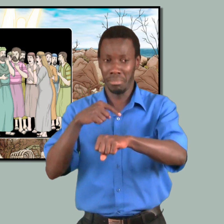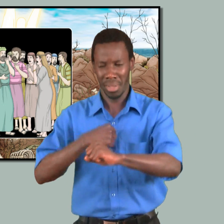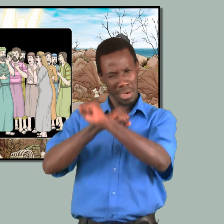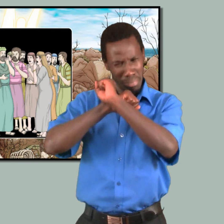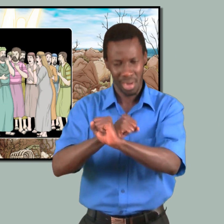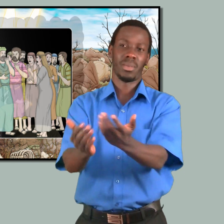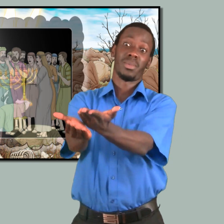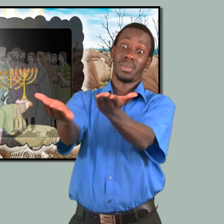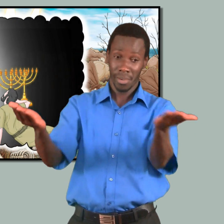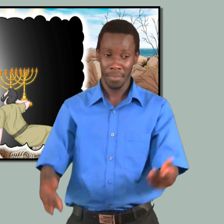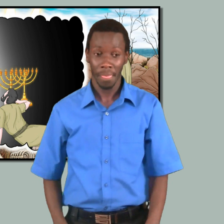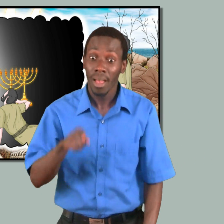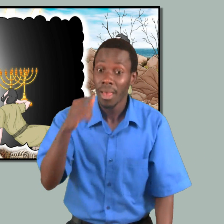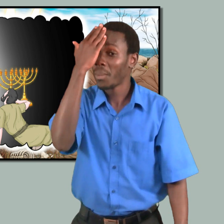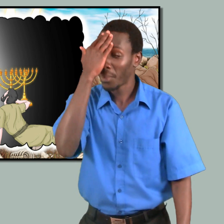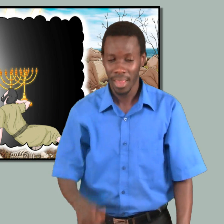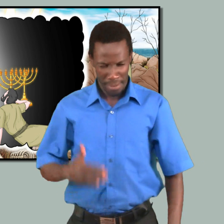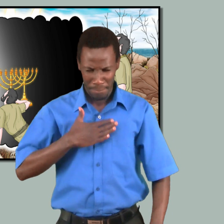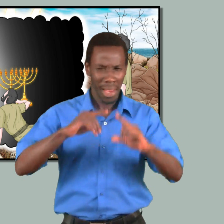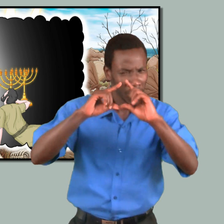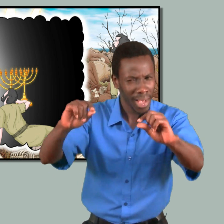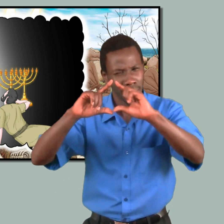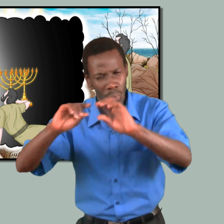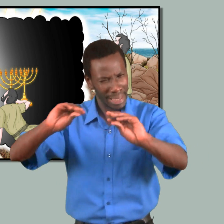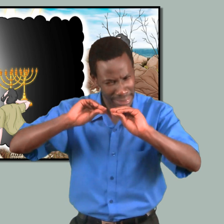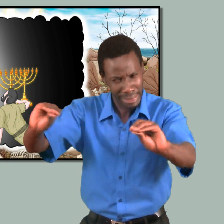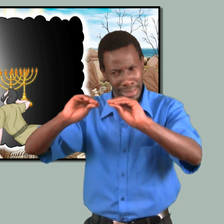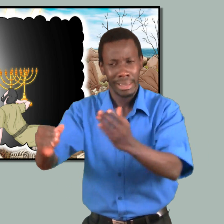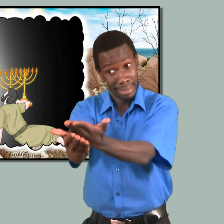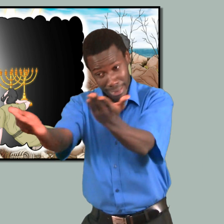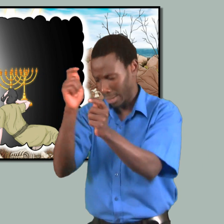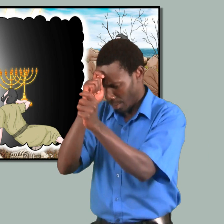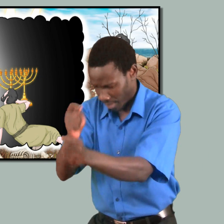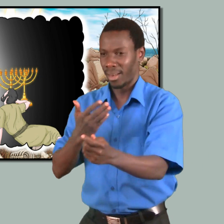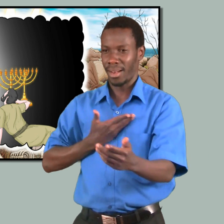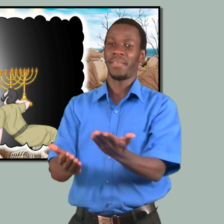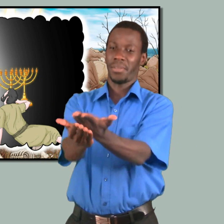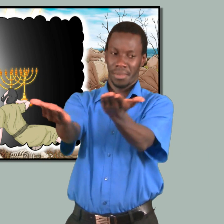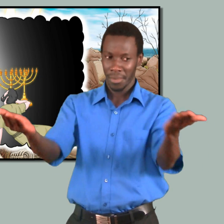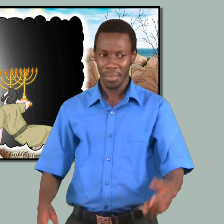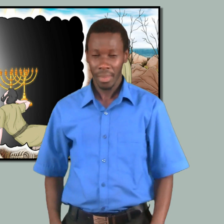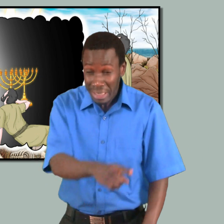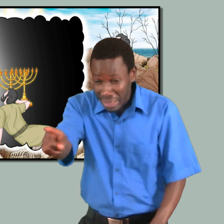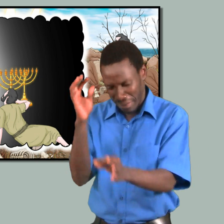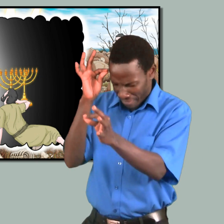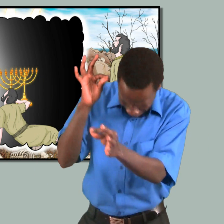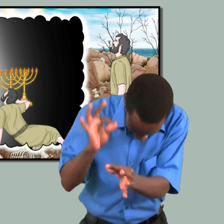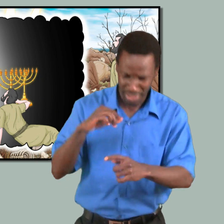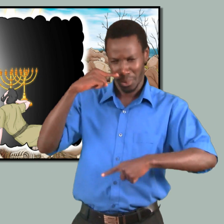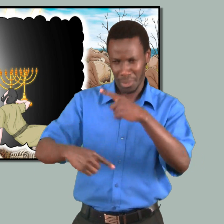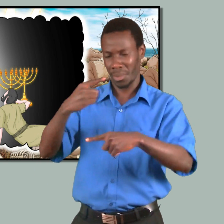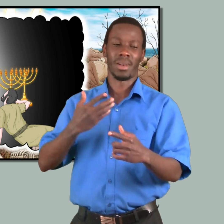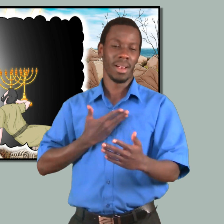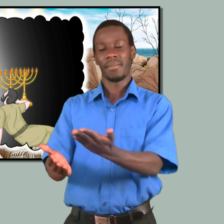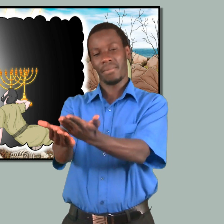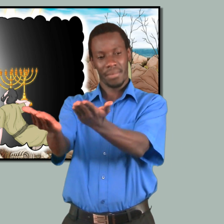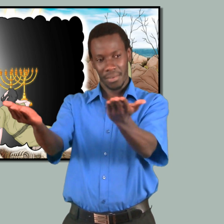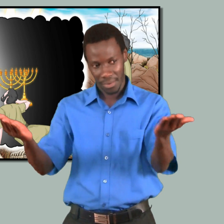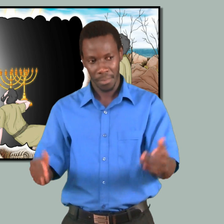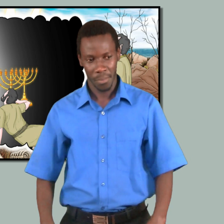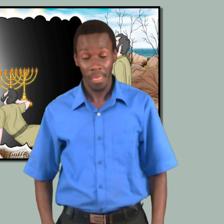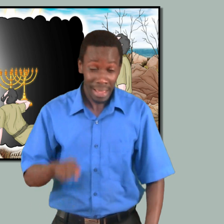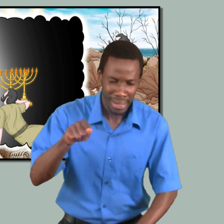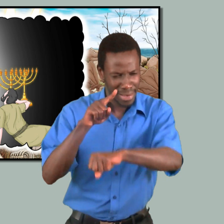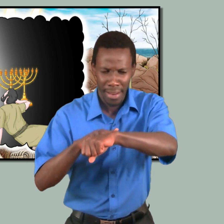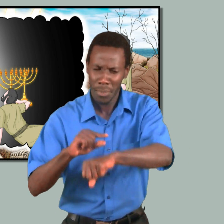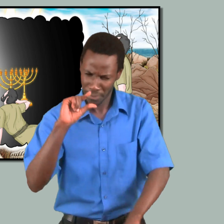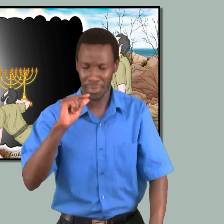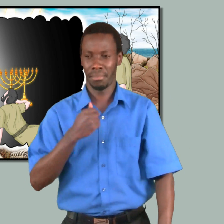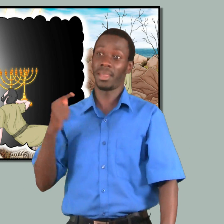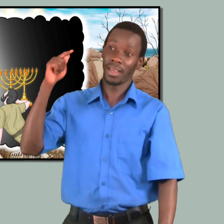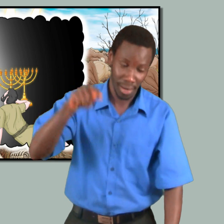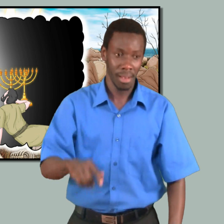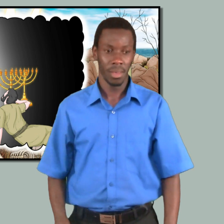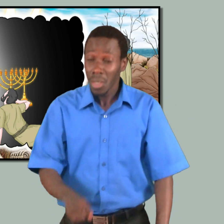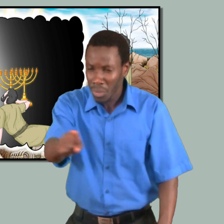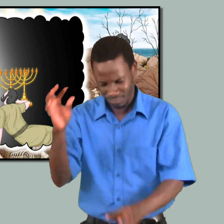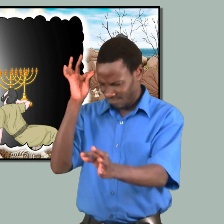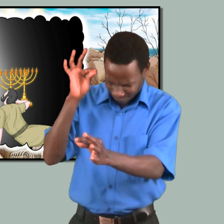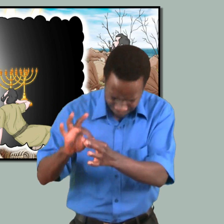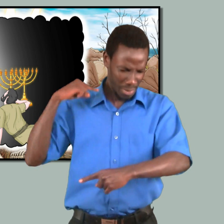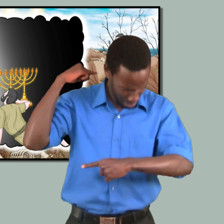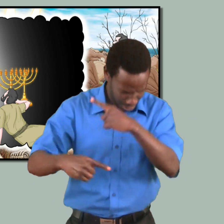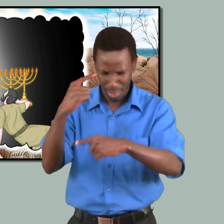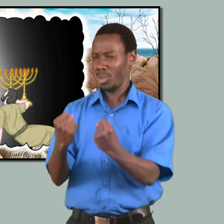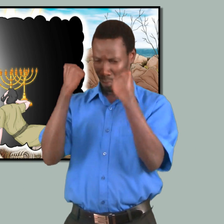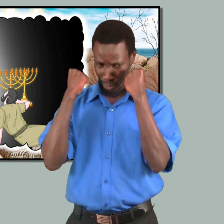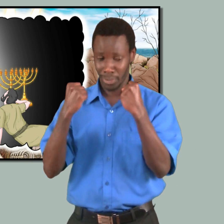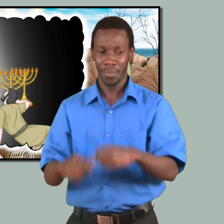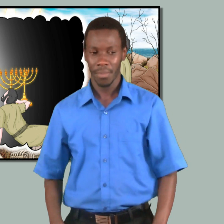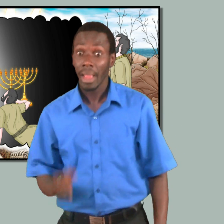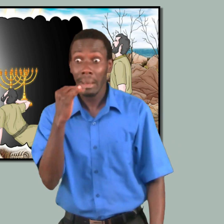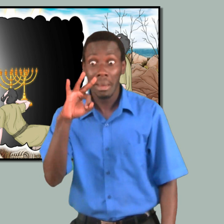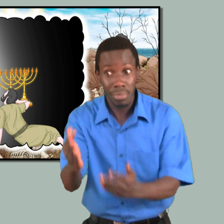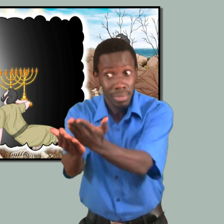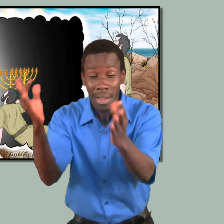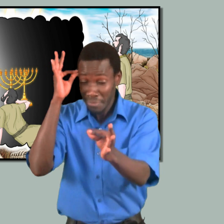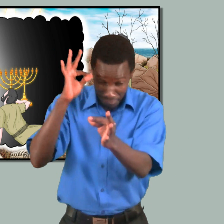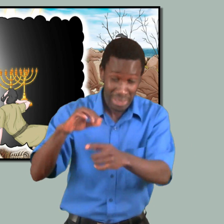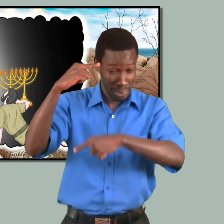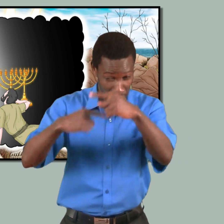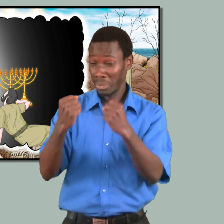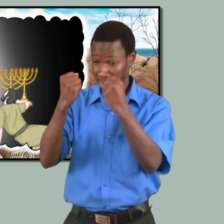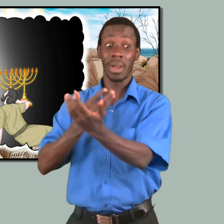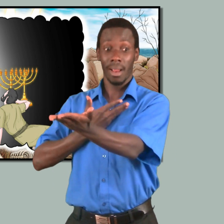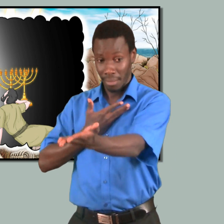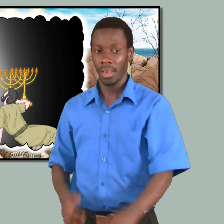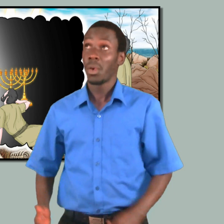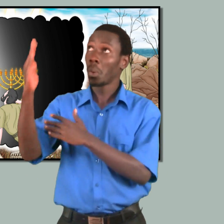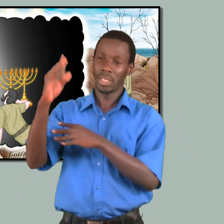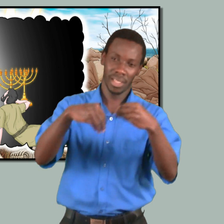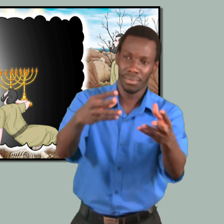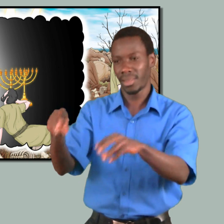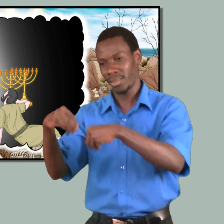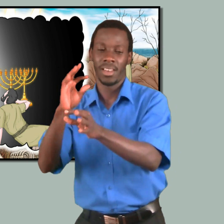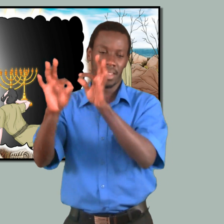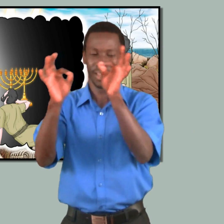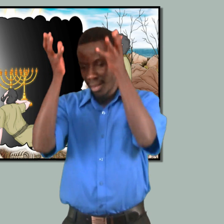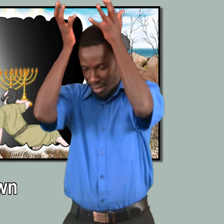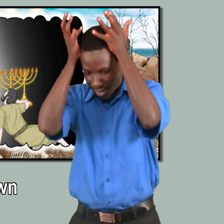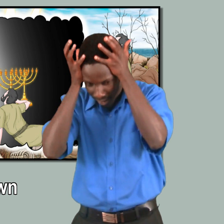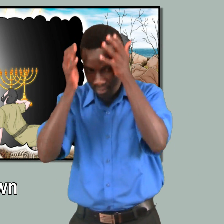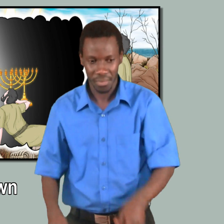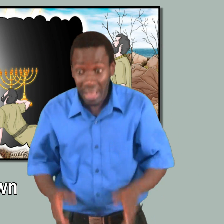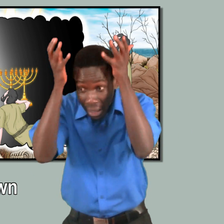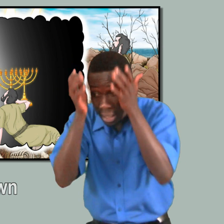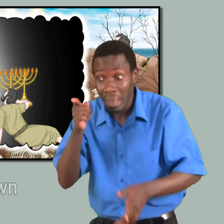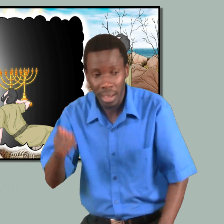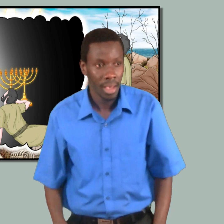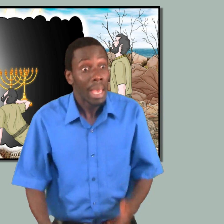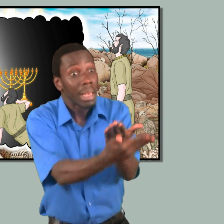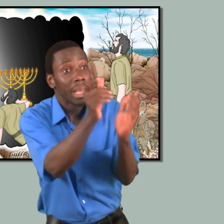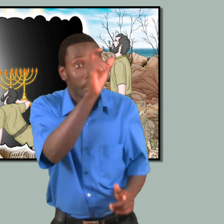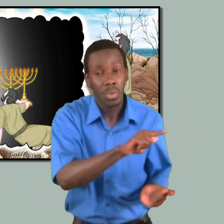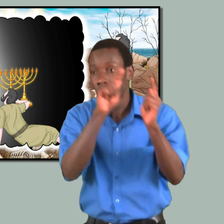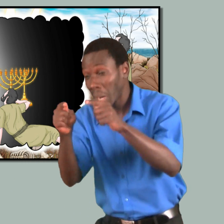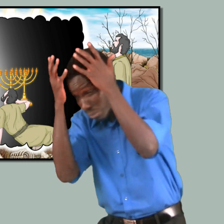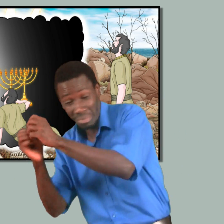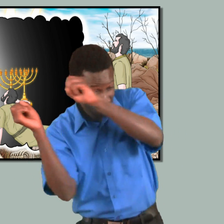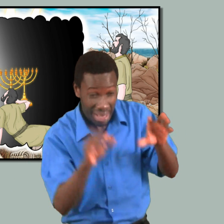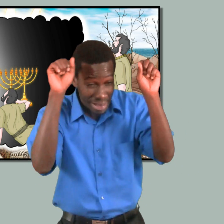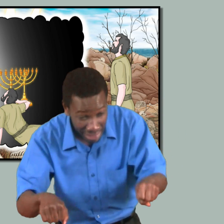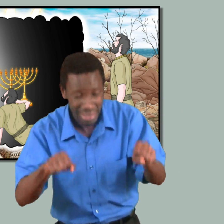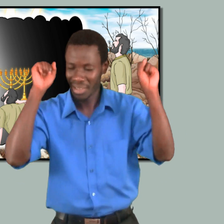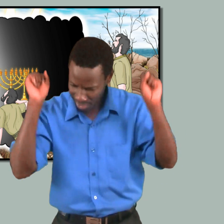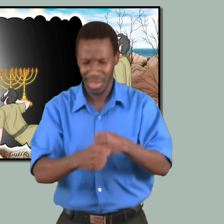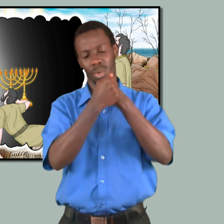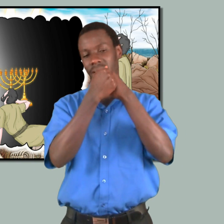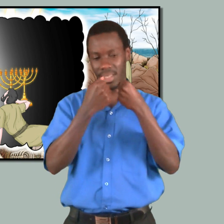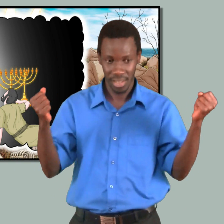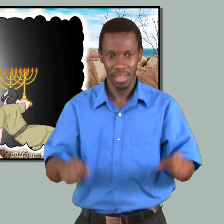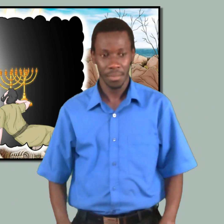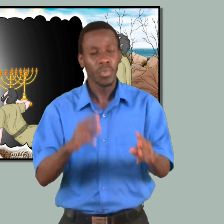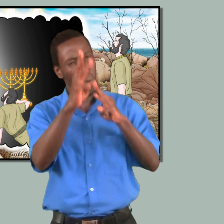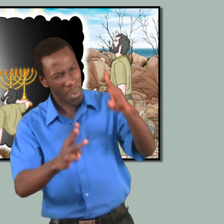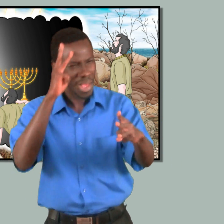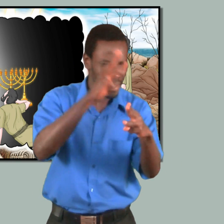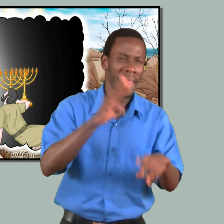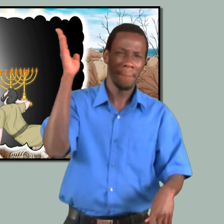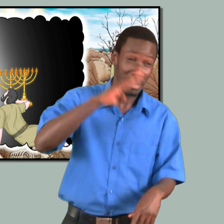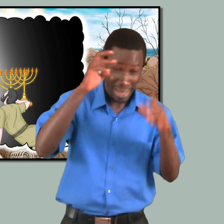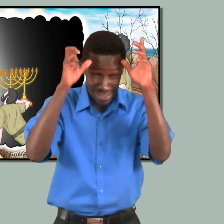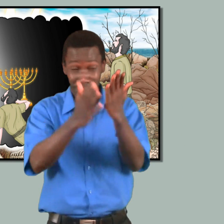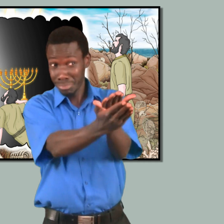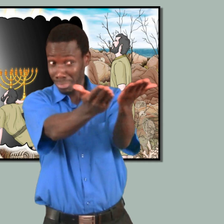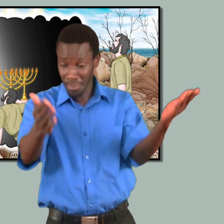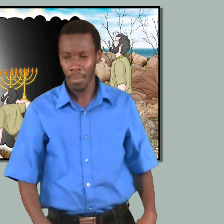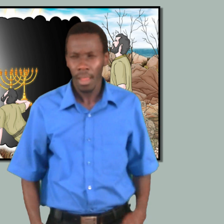Because you have kept My command to persevere, I will also keep you from the hour of testing that is about to come upon the whole world, to test those who dwell on the earth.